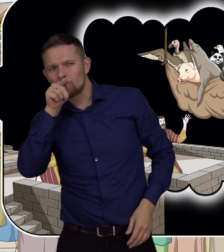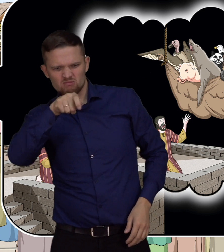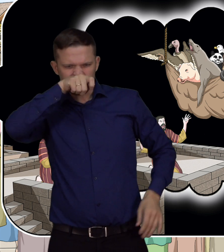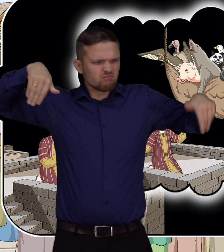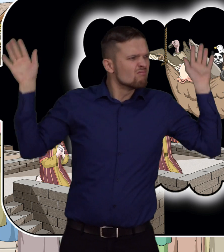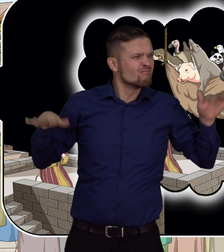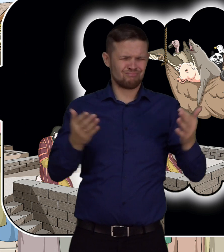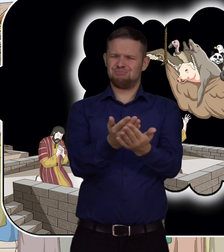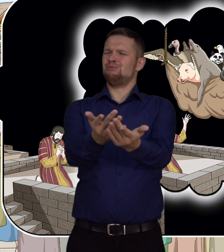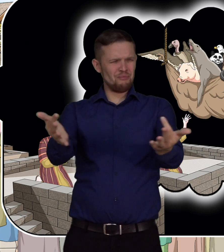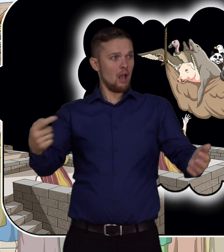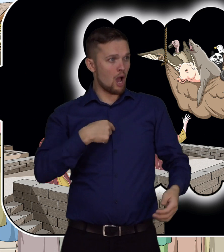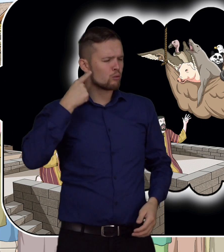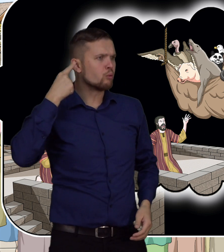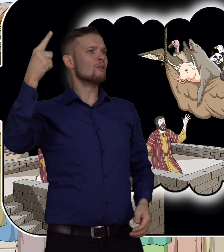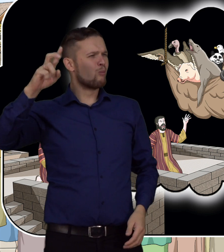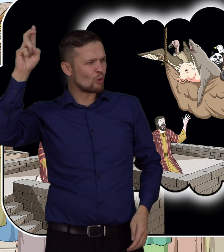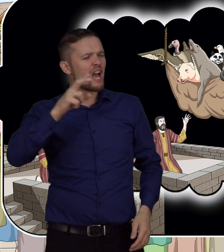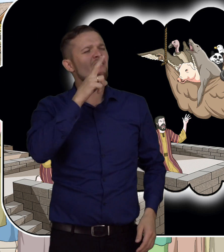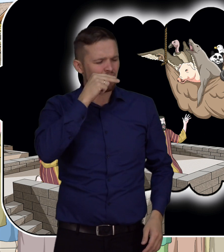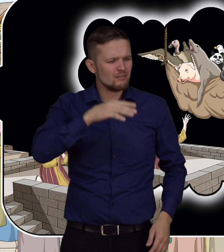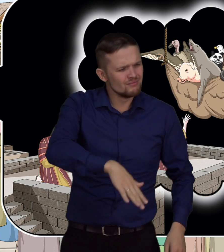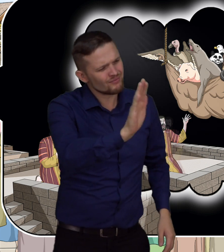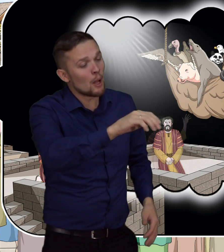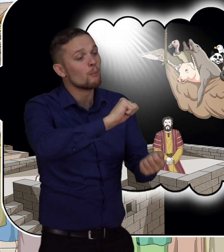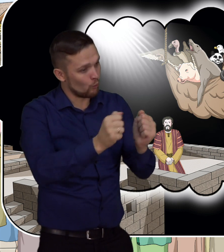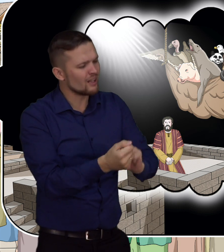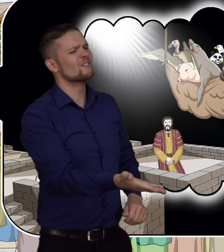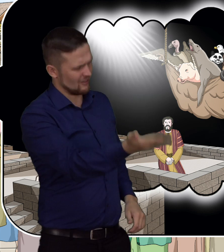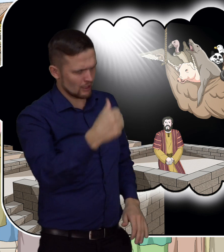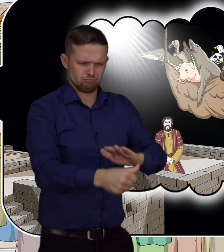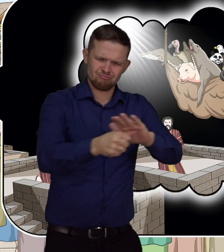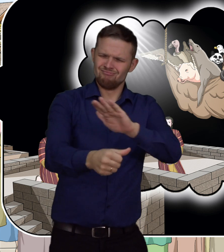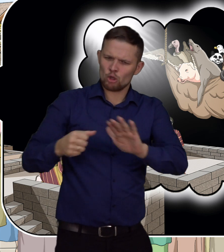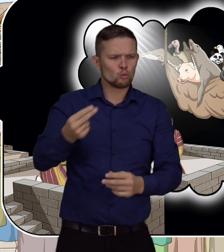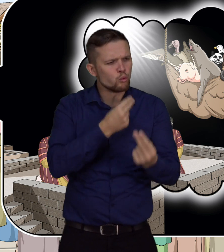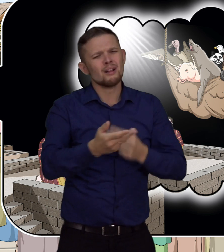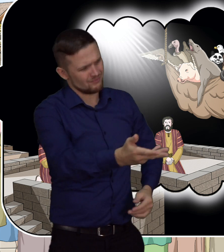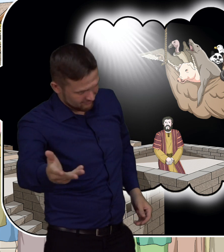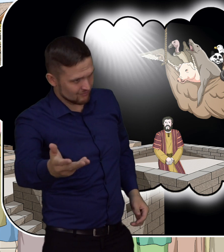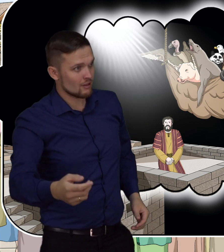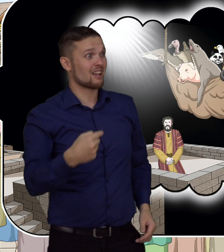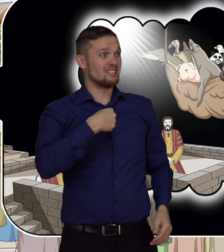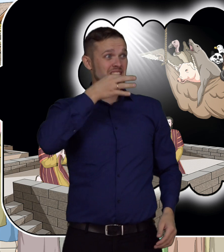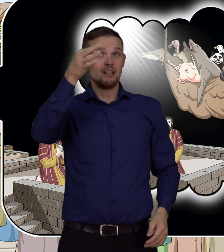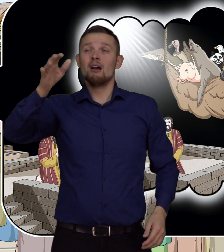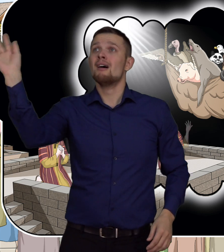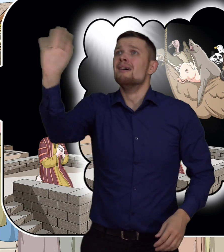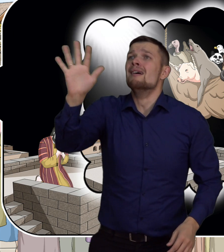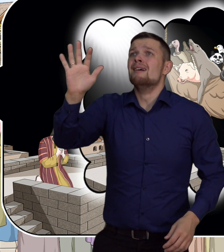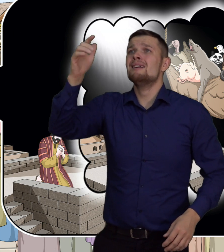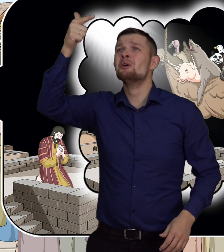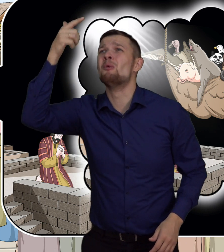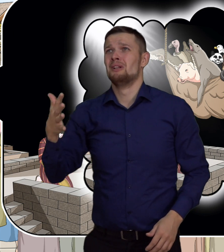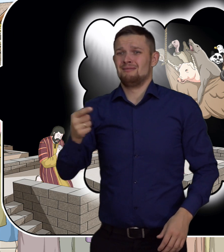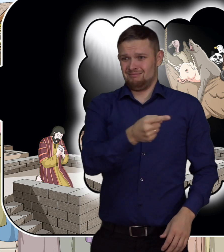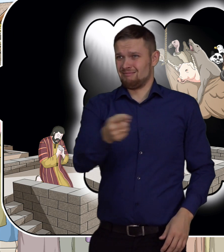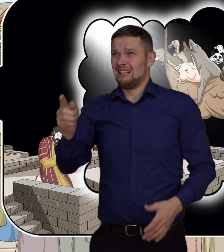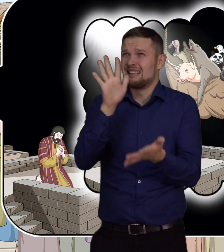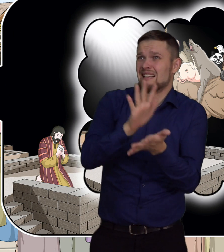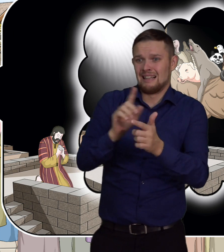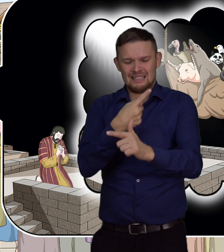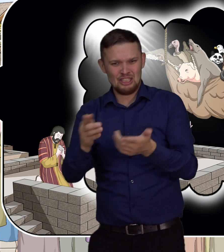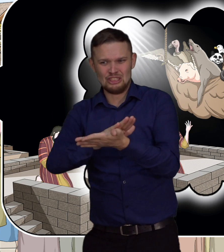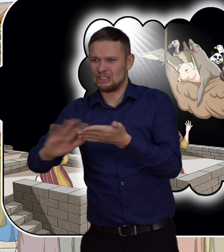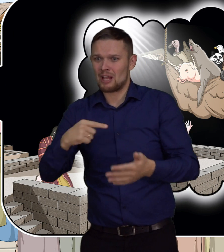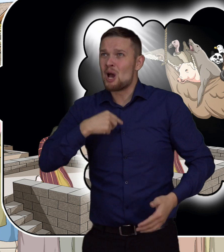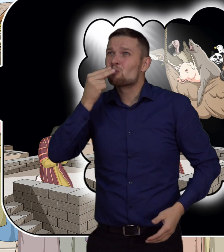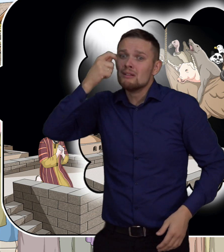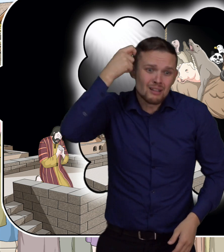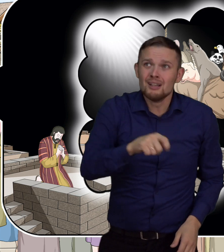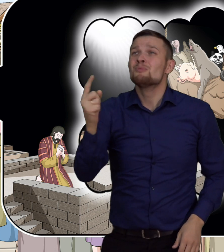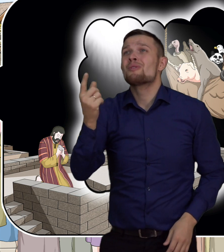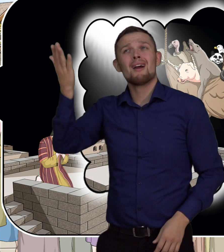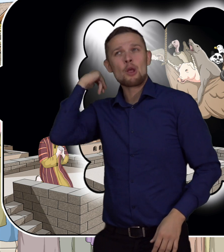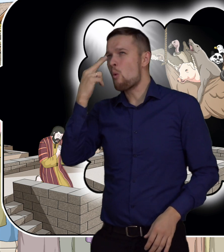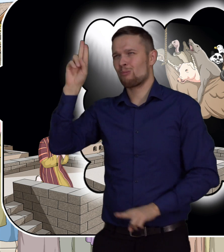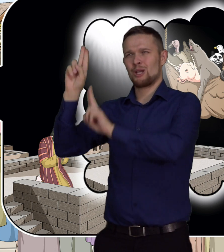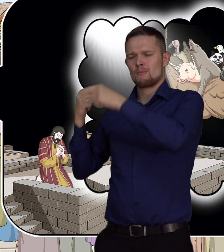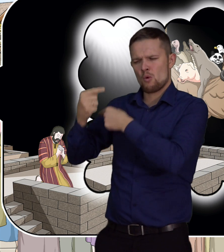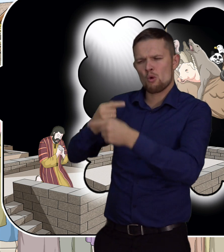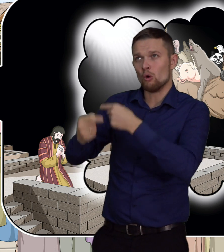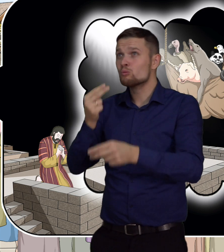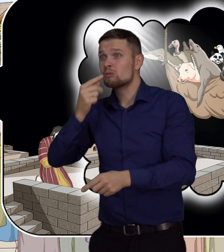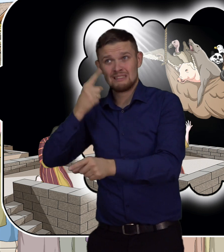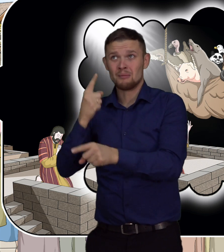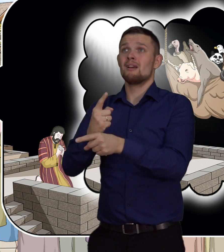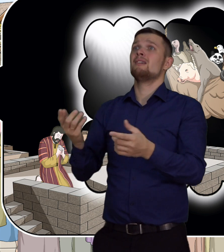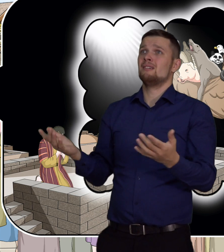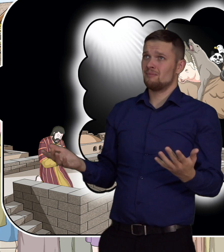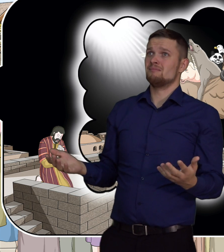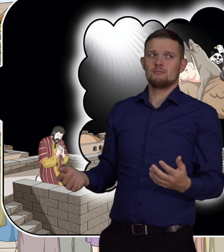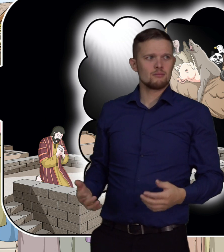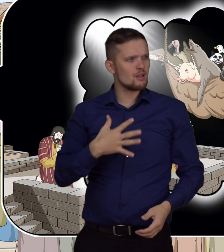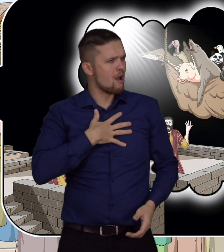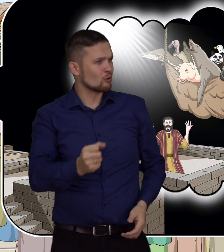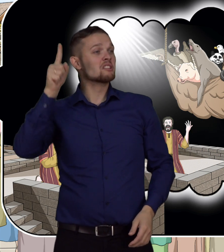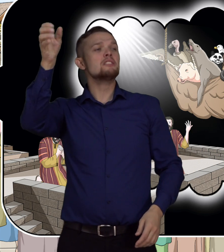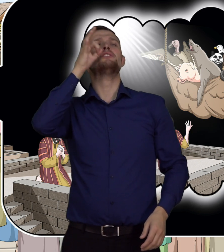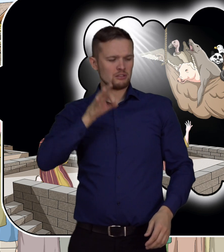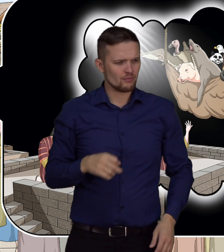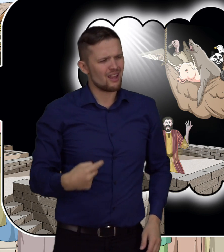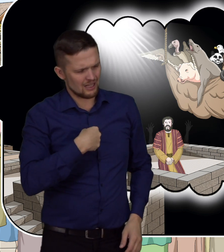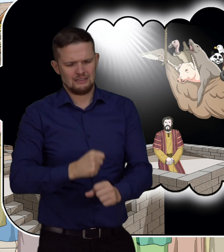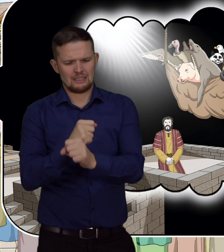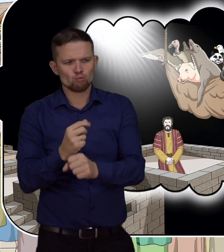Then I heard a voice saying to me, ‘Get up, Peter, kill and eat.’ ‘No, Lord,’ I said, ‘for nothing impure or unclean has ever entered my mouth.’